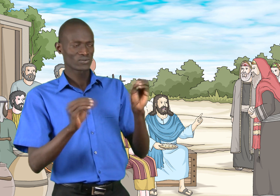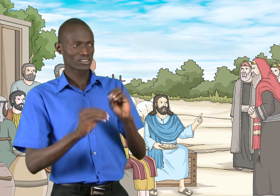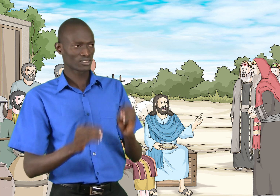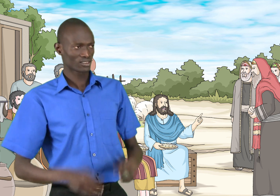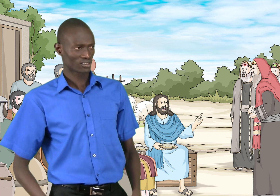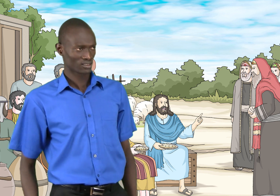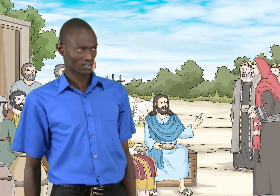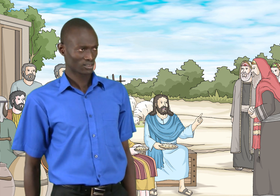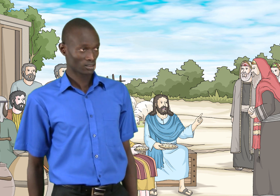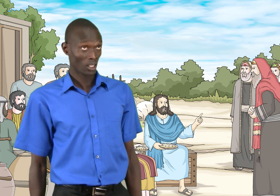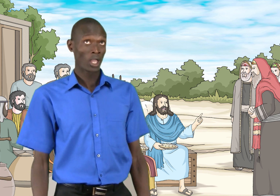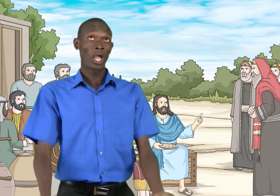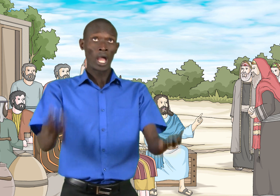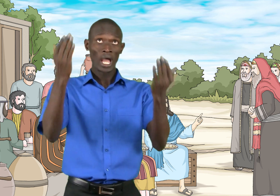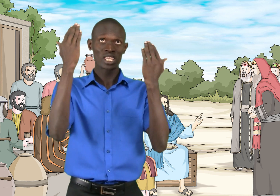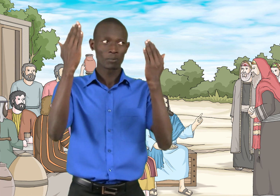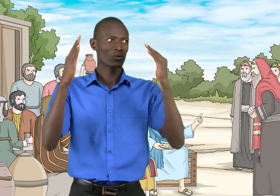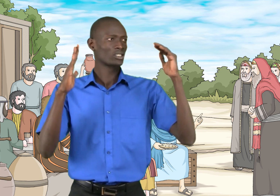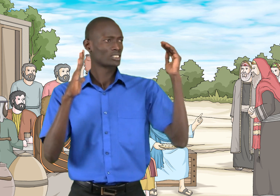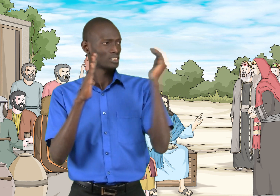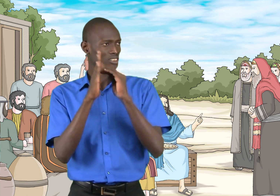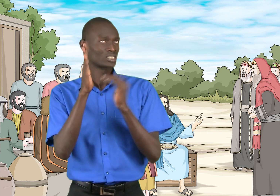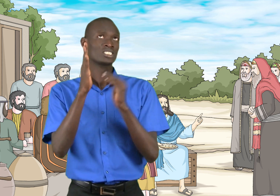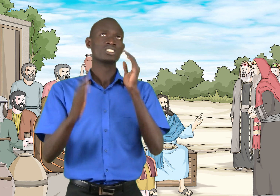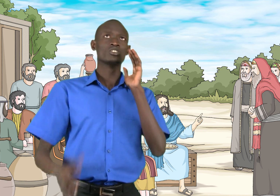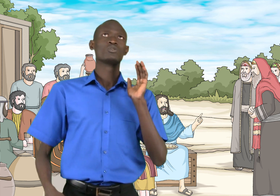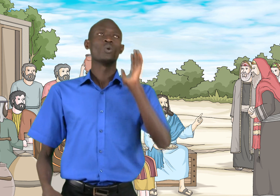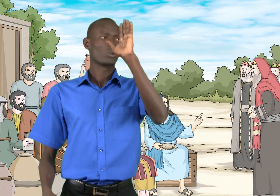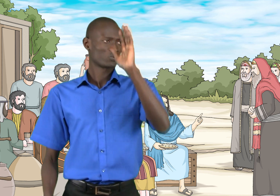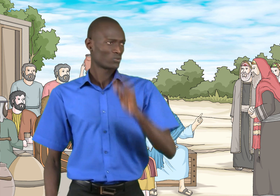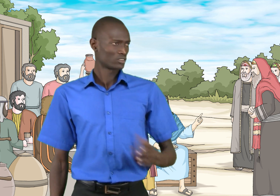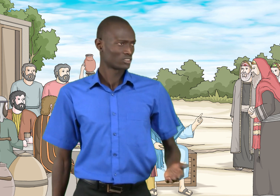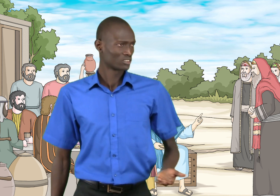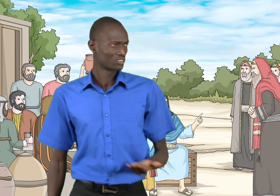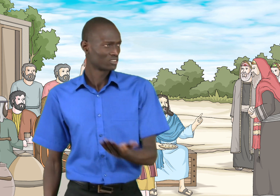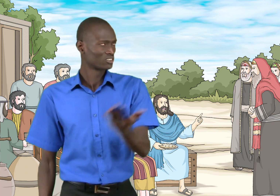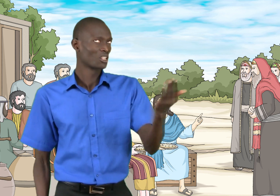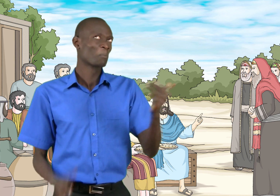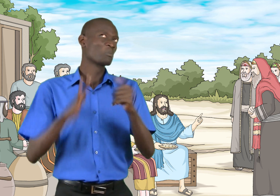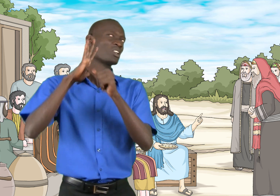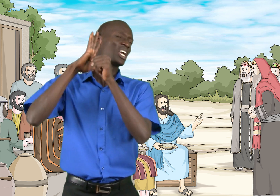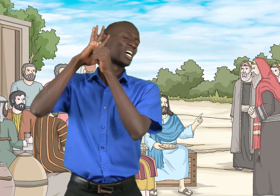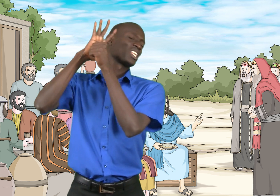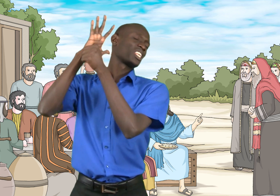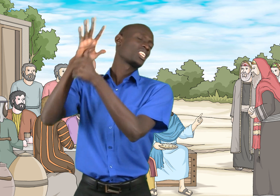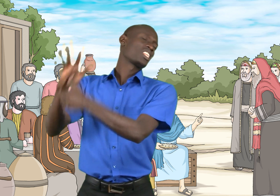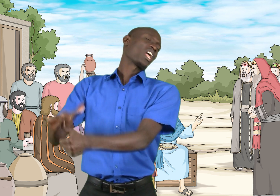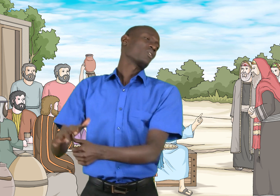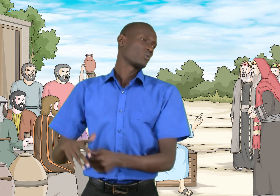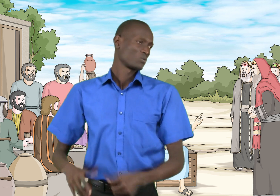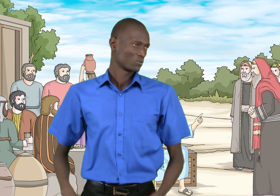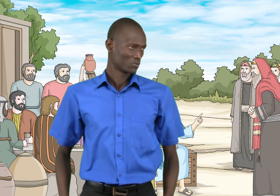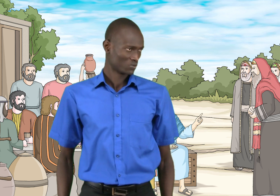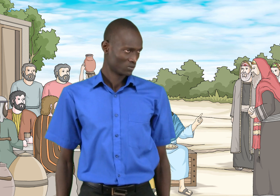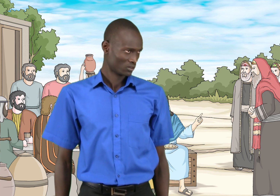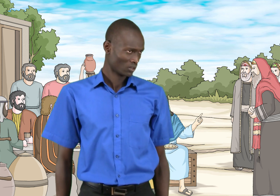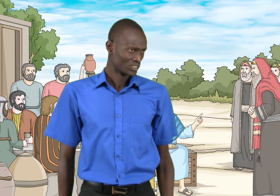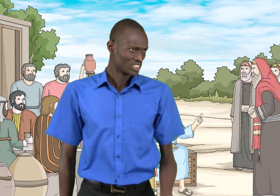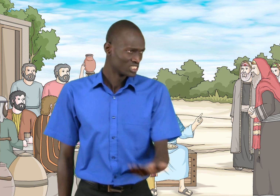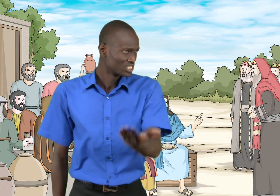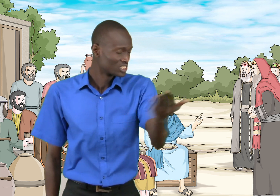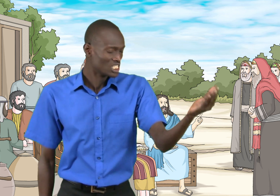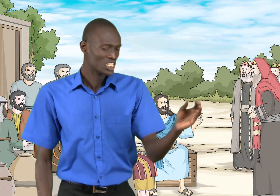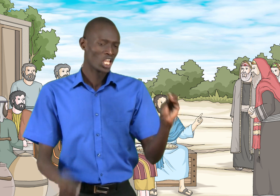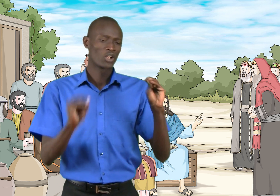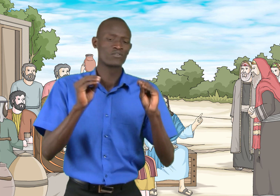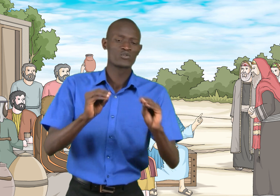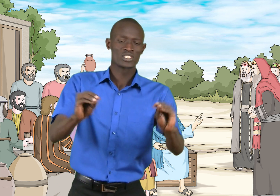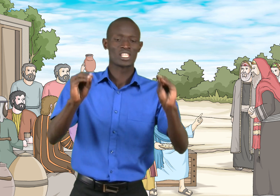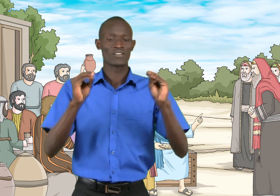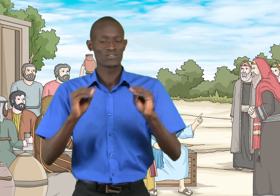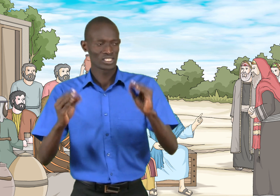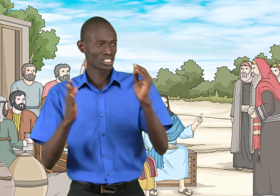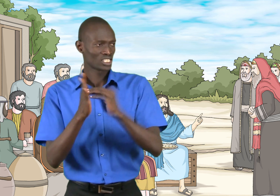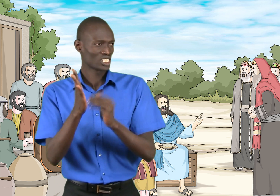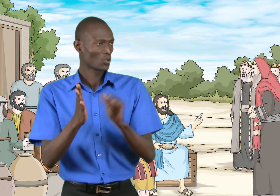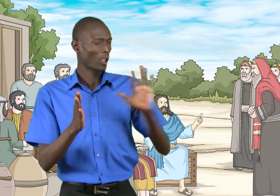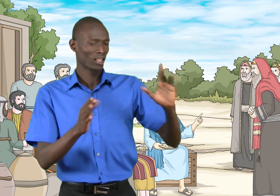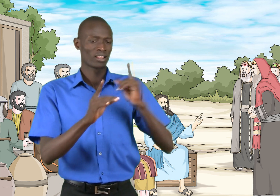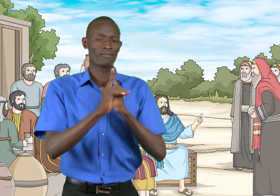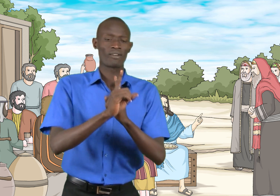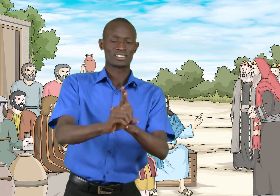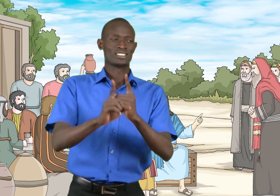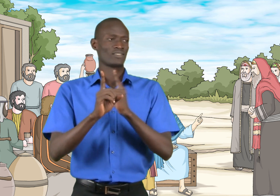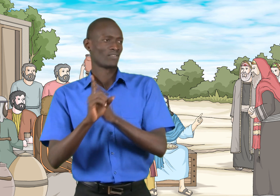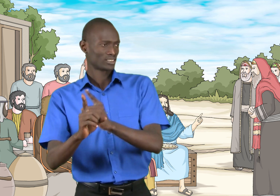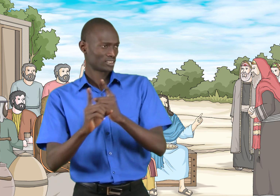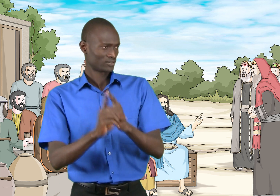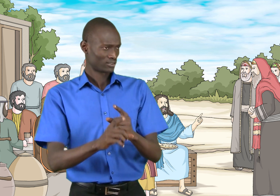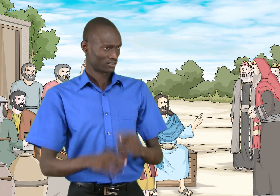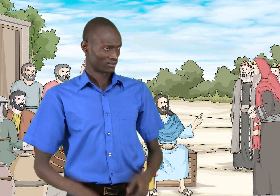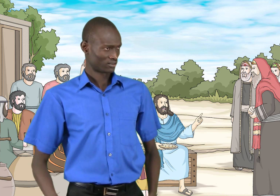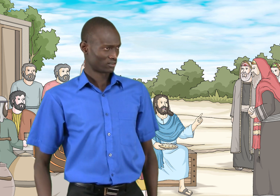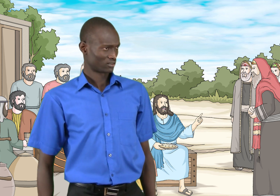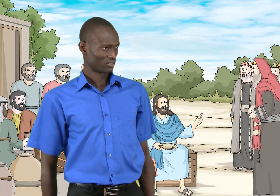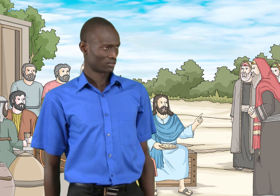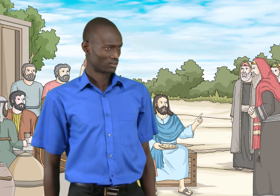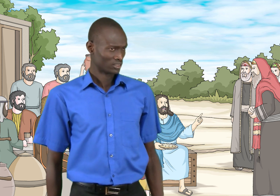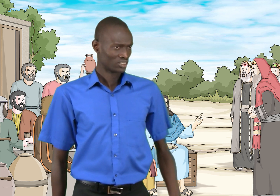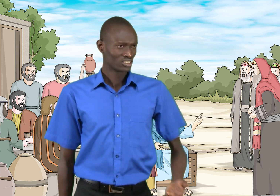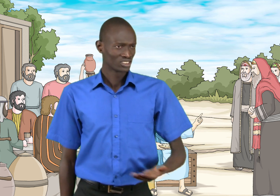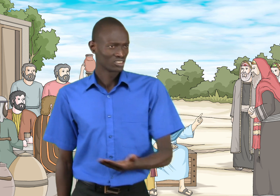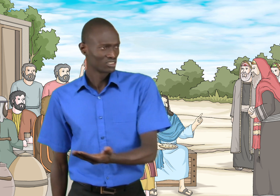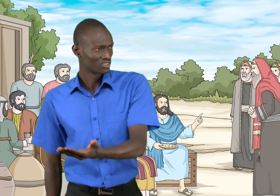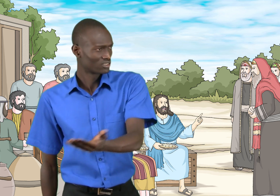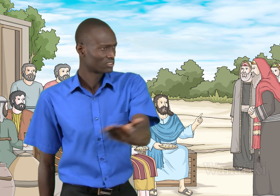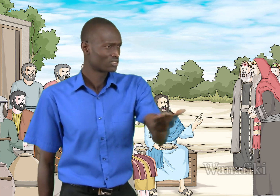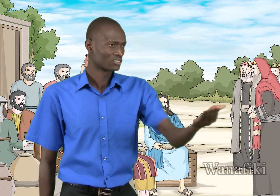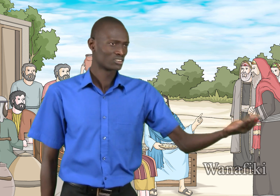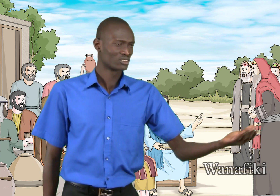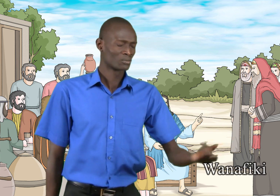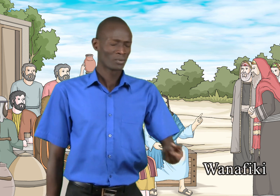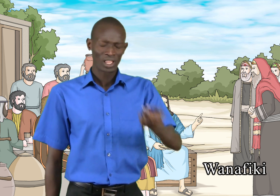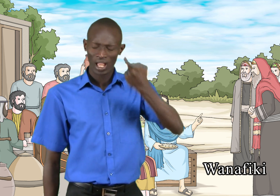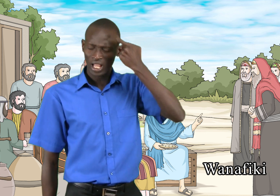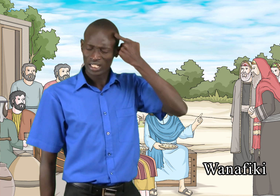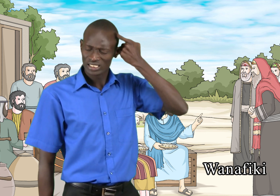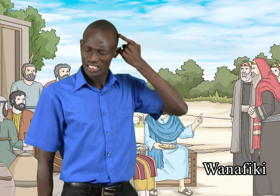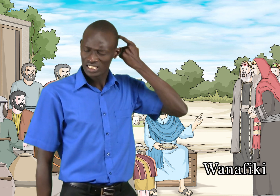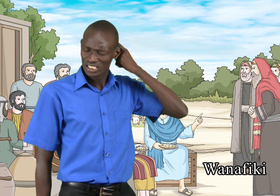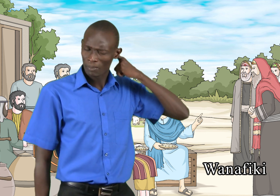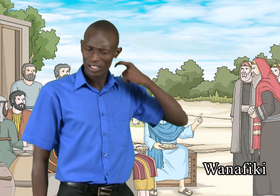Thus you nullify the word of God for the sake of your tradition.